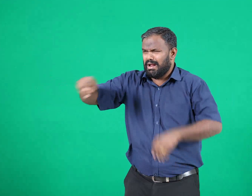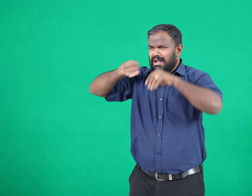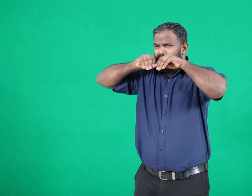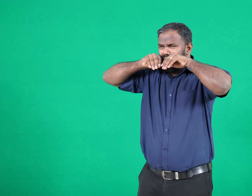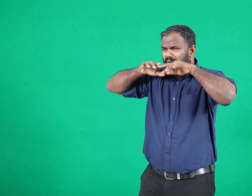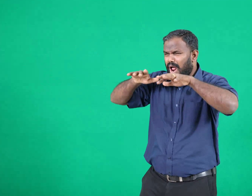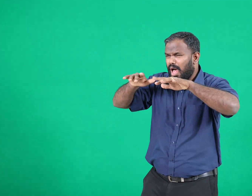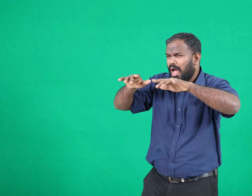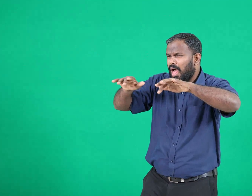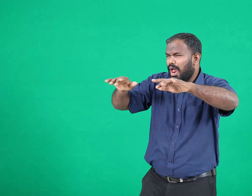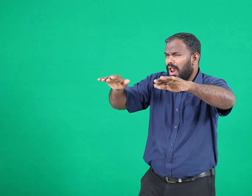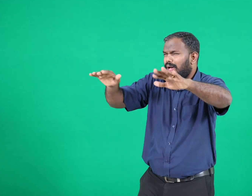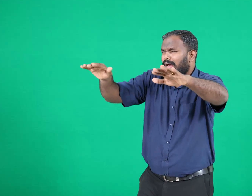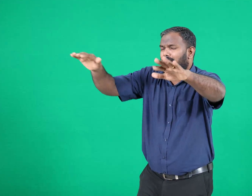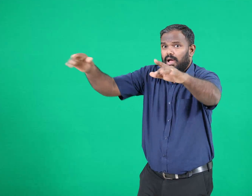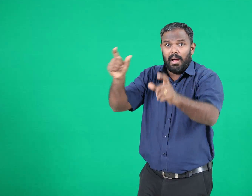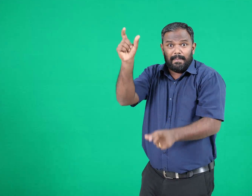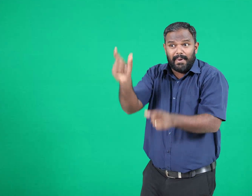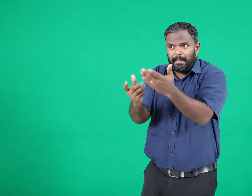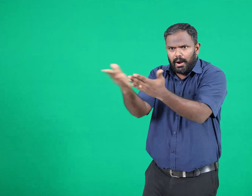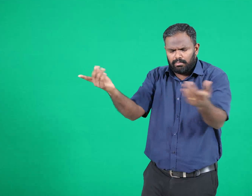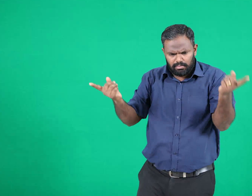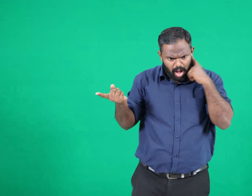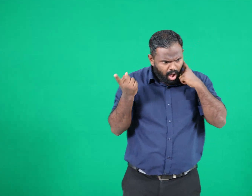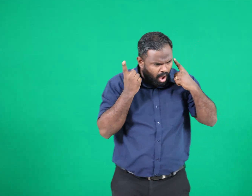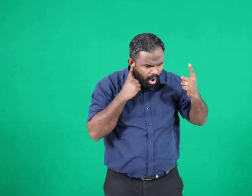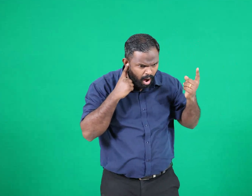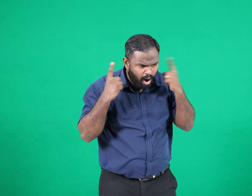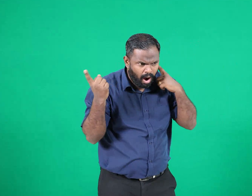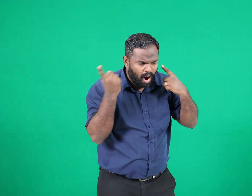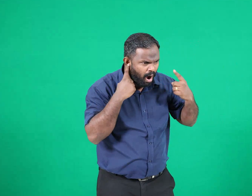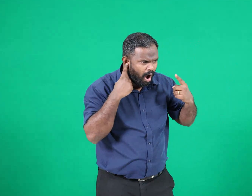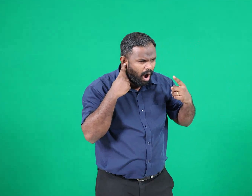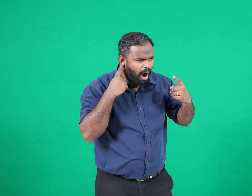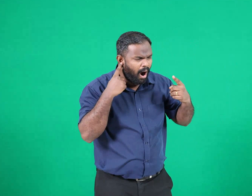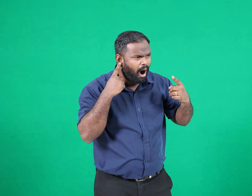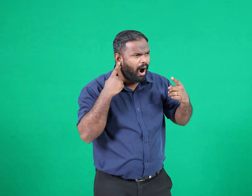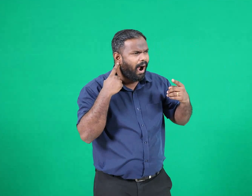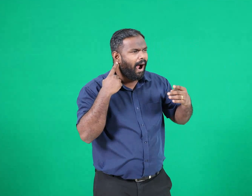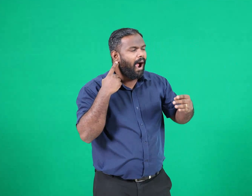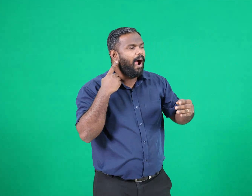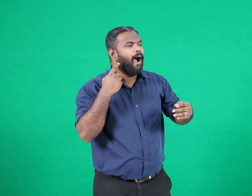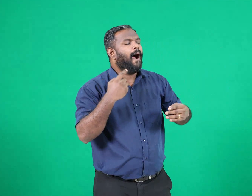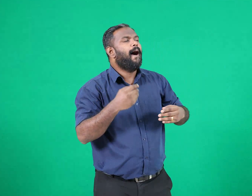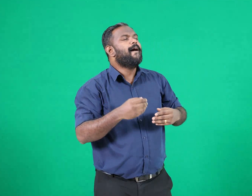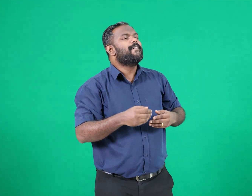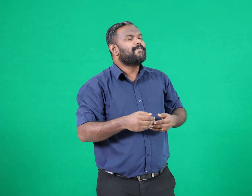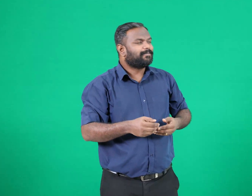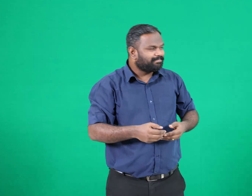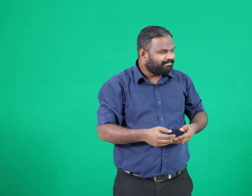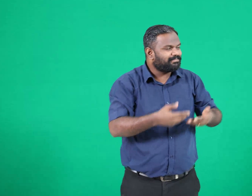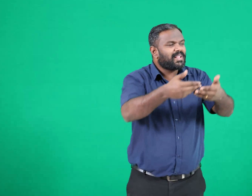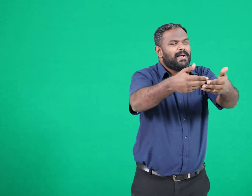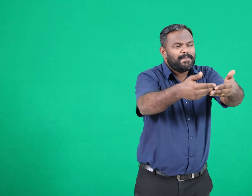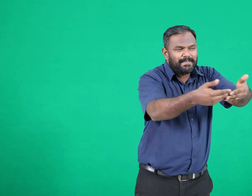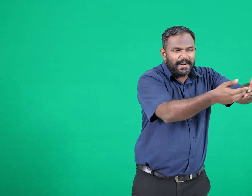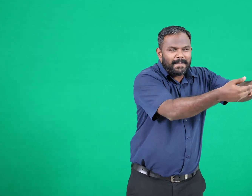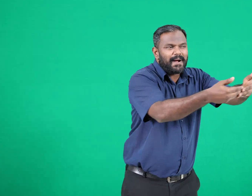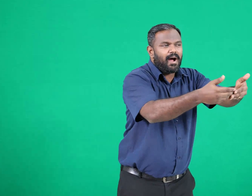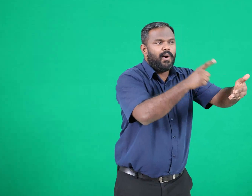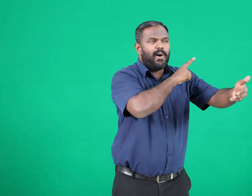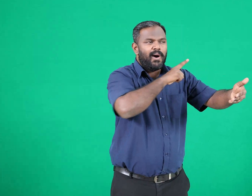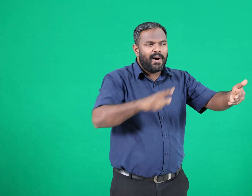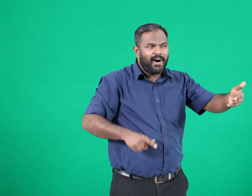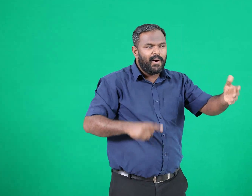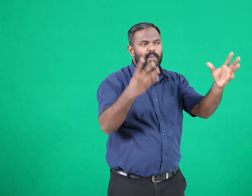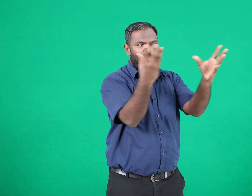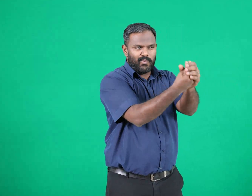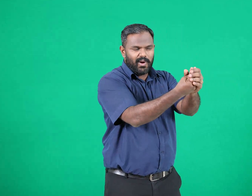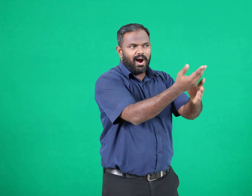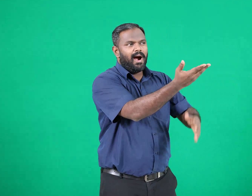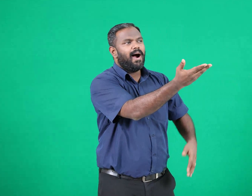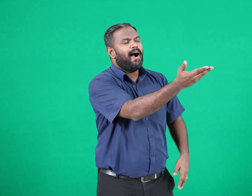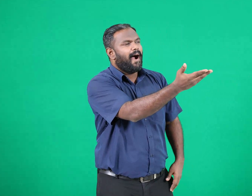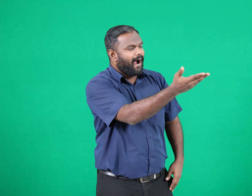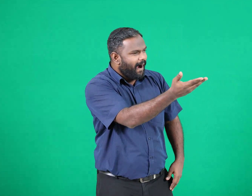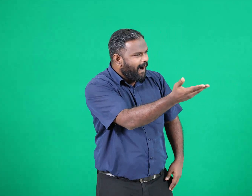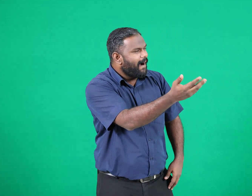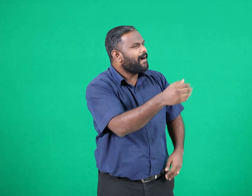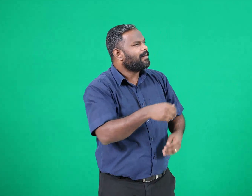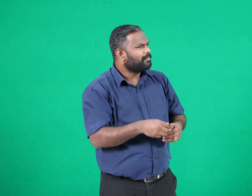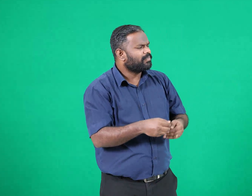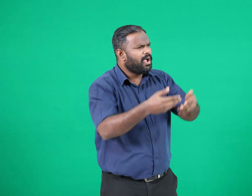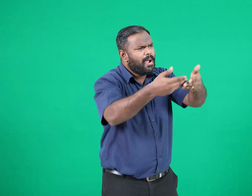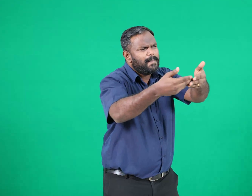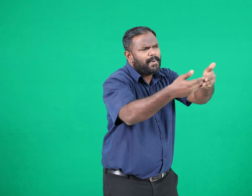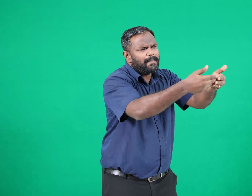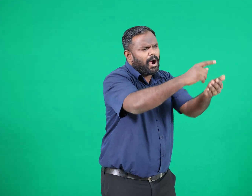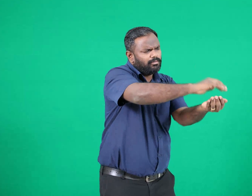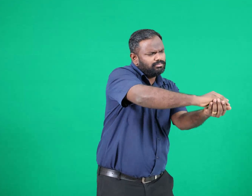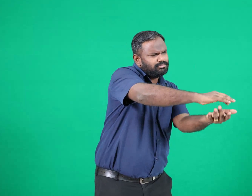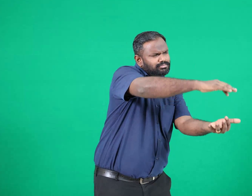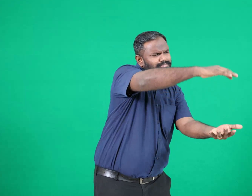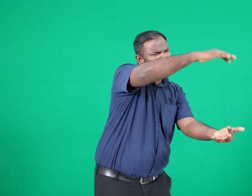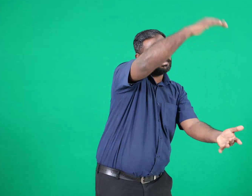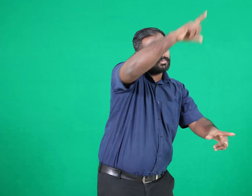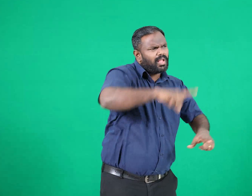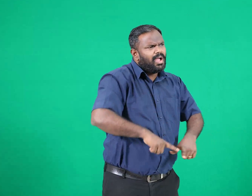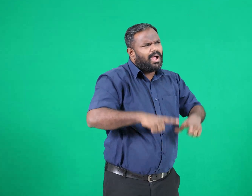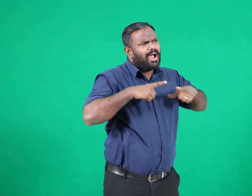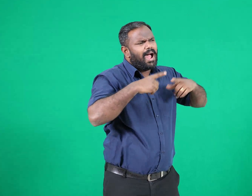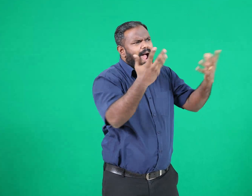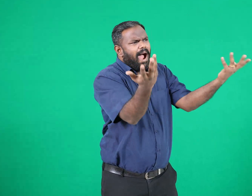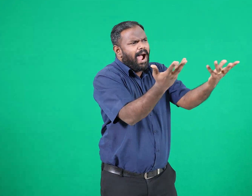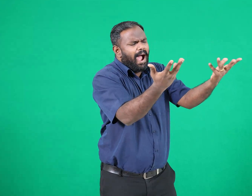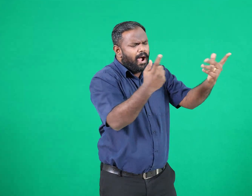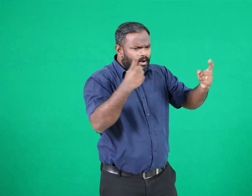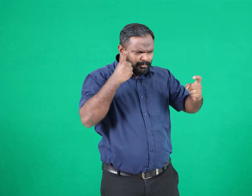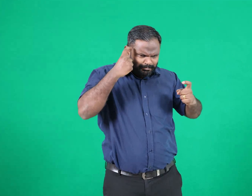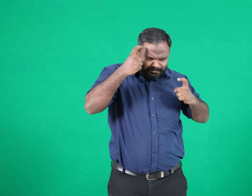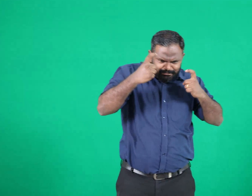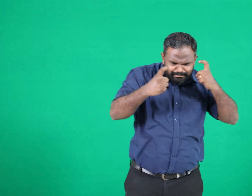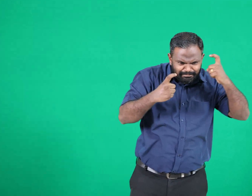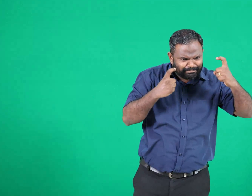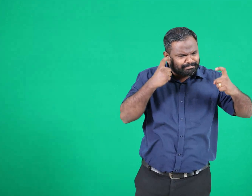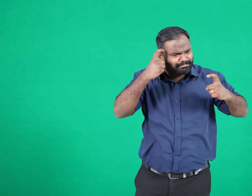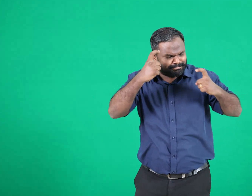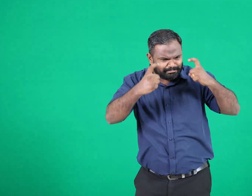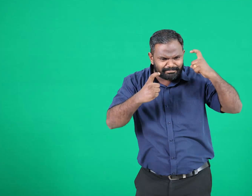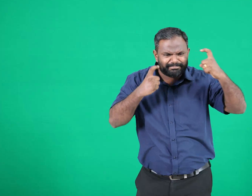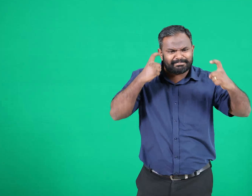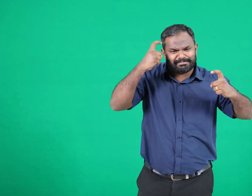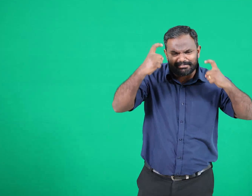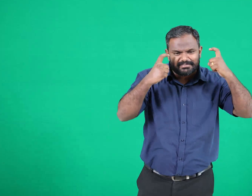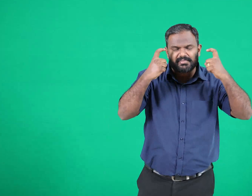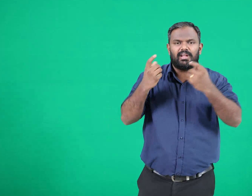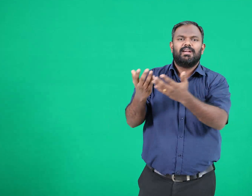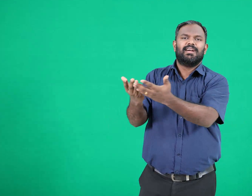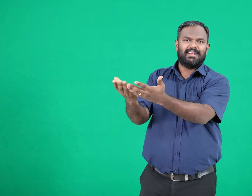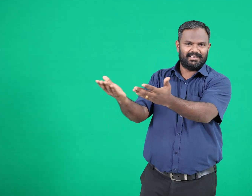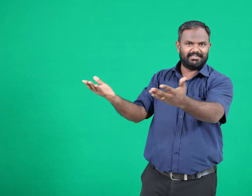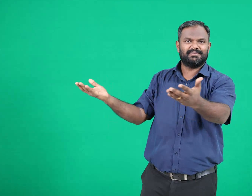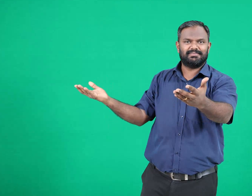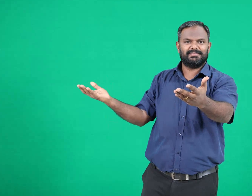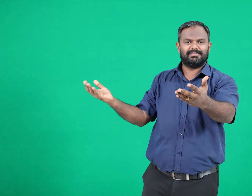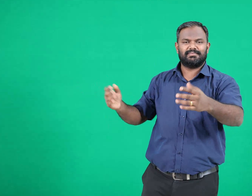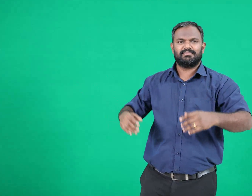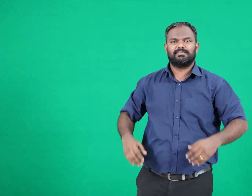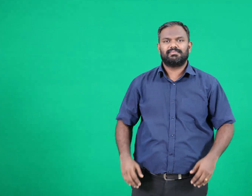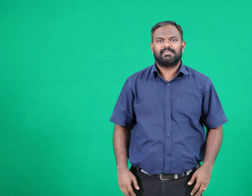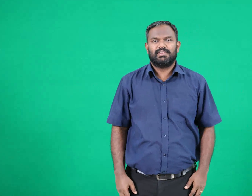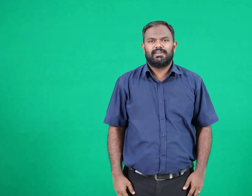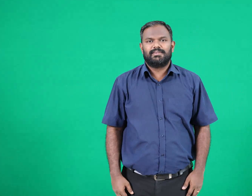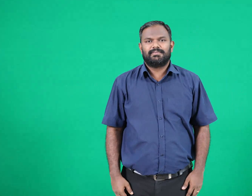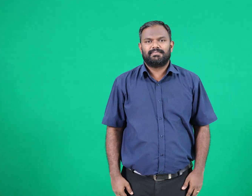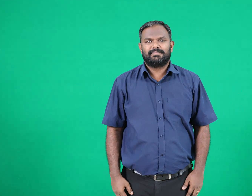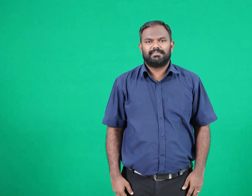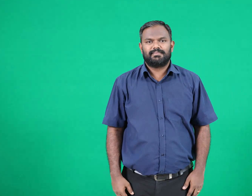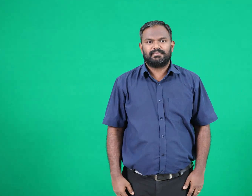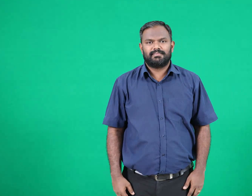And all who heard this wondered in their hearts and asked, "What then will this child become?" For the Lord ' s hand was with him.